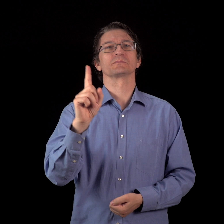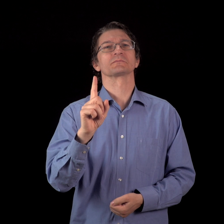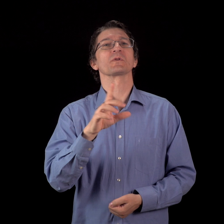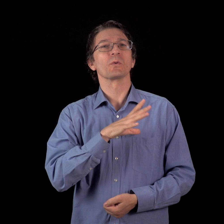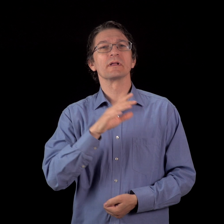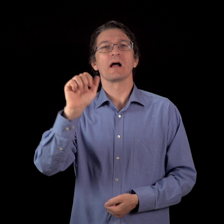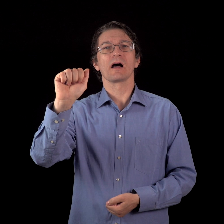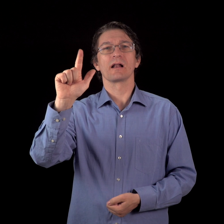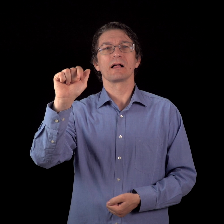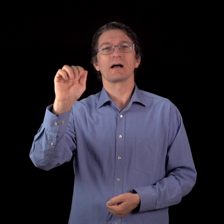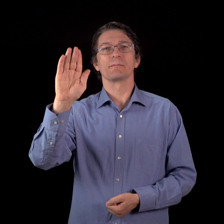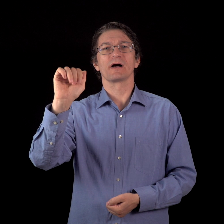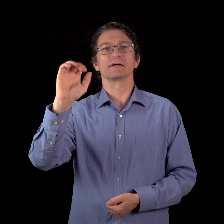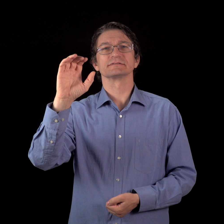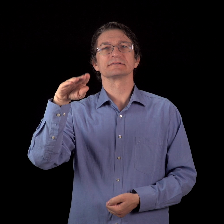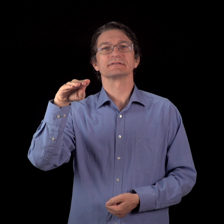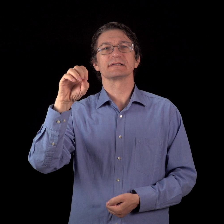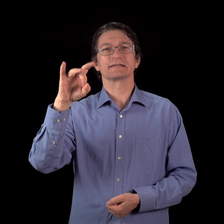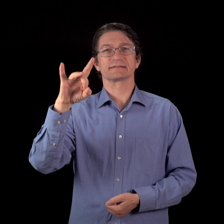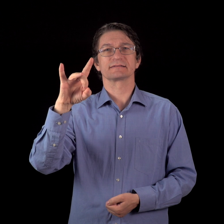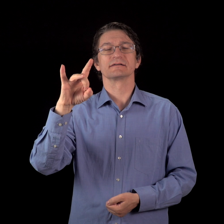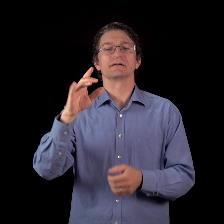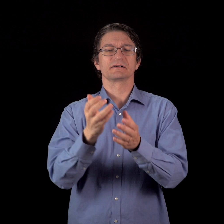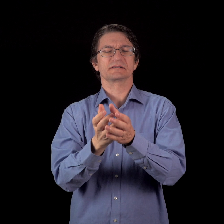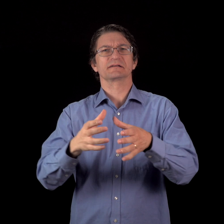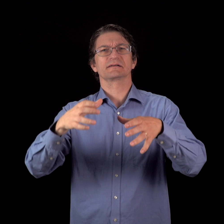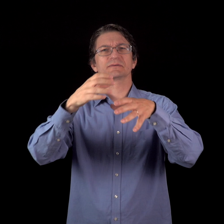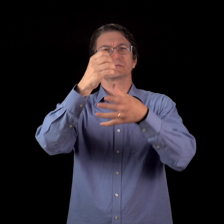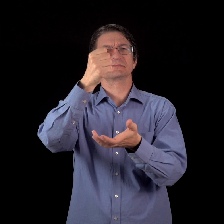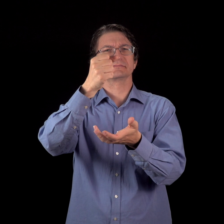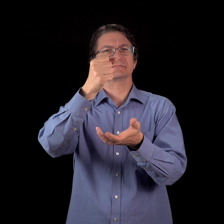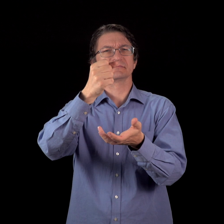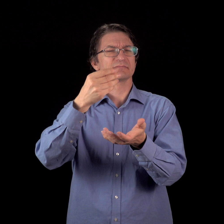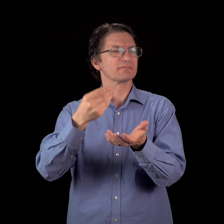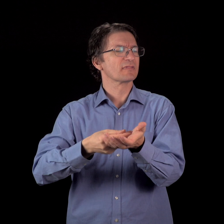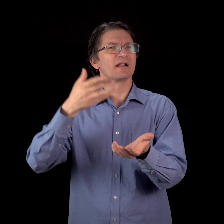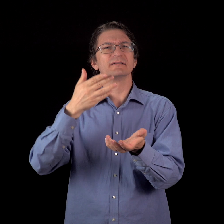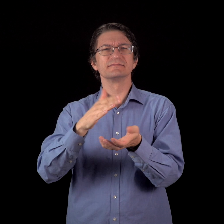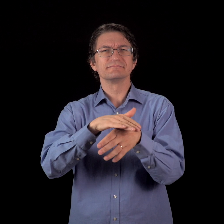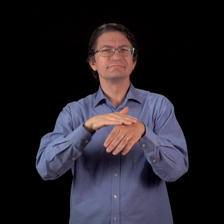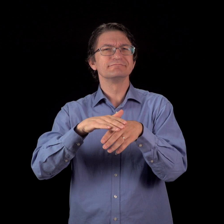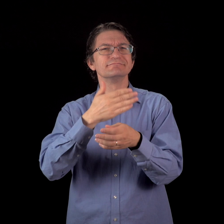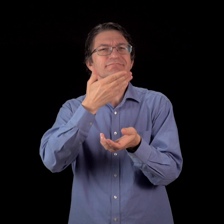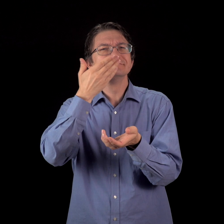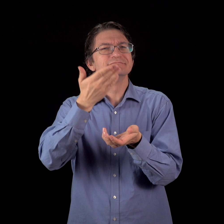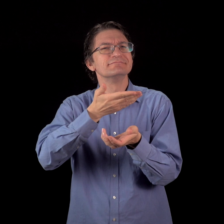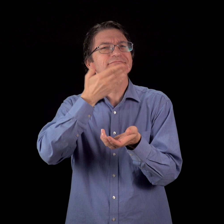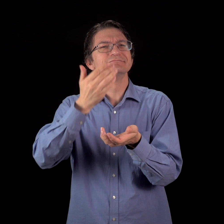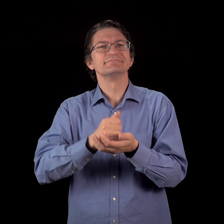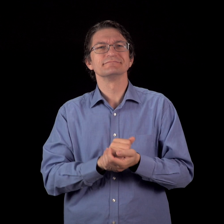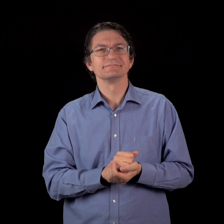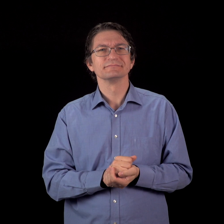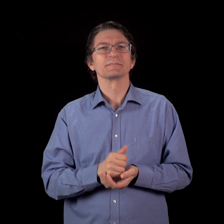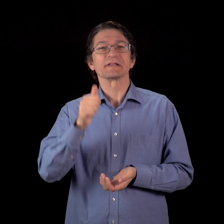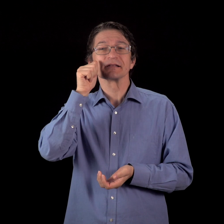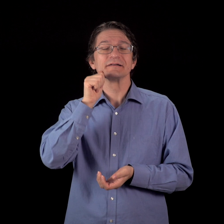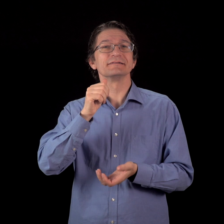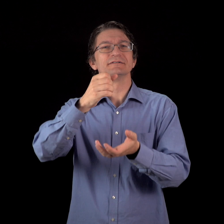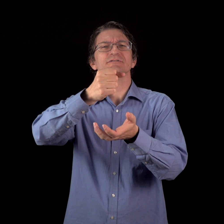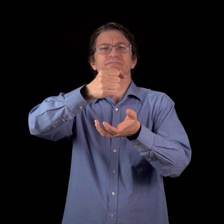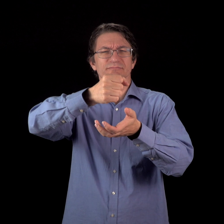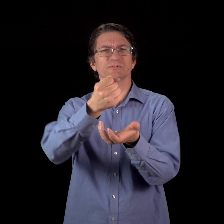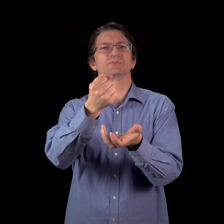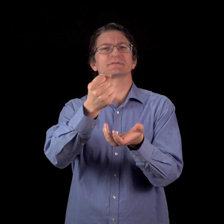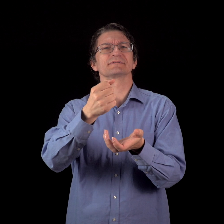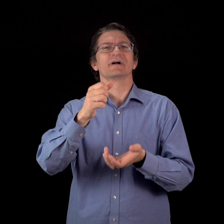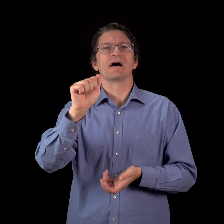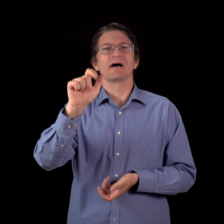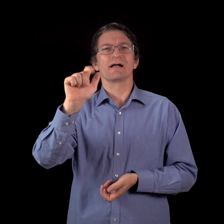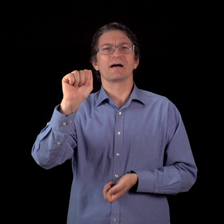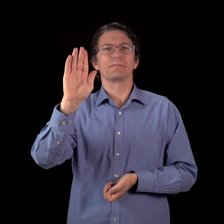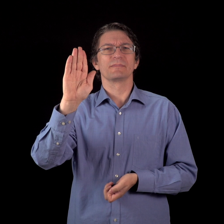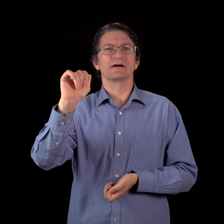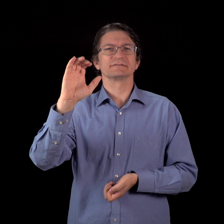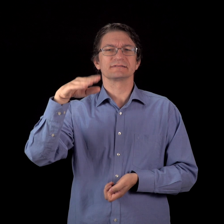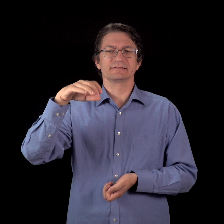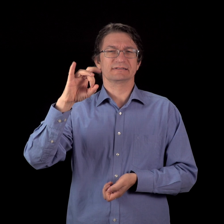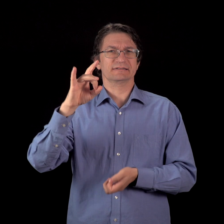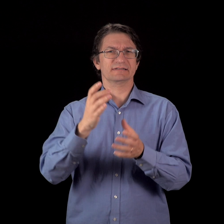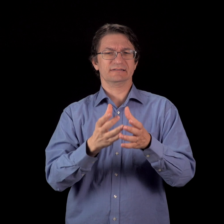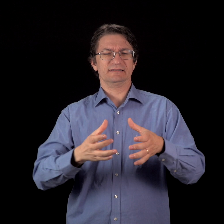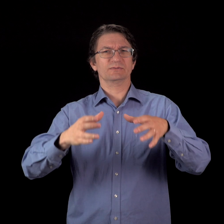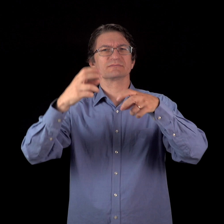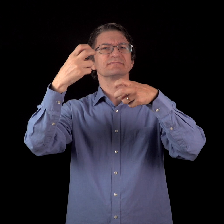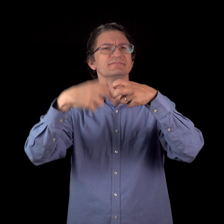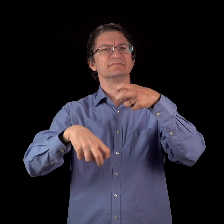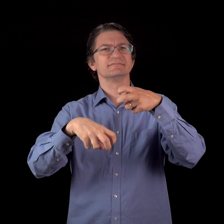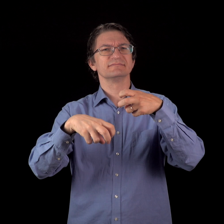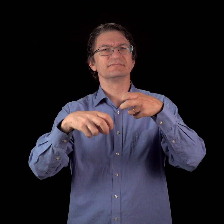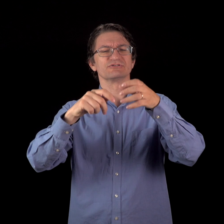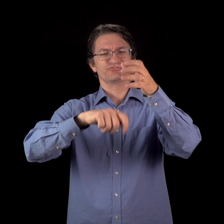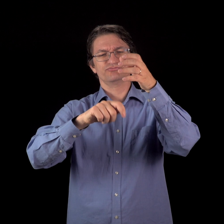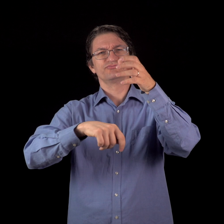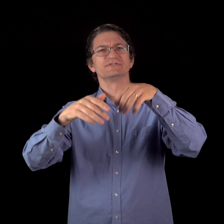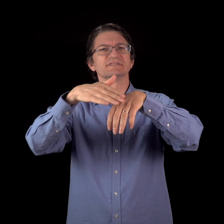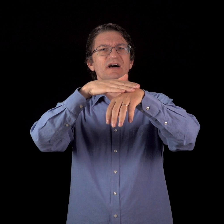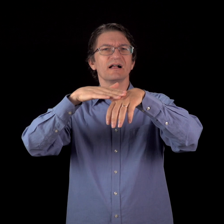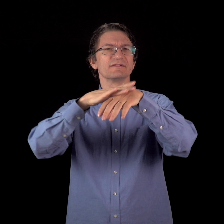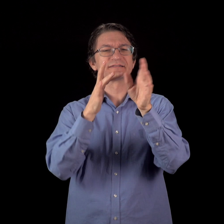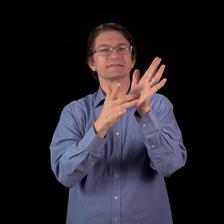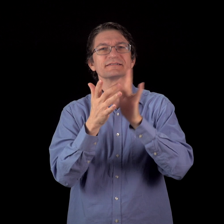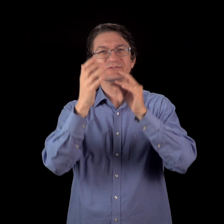She broke open the jar and poured it on Jesus’ head.